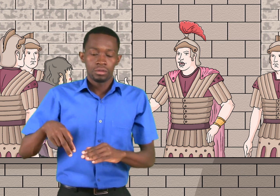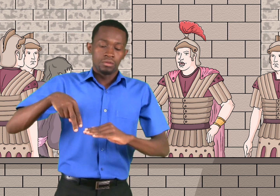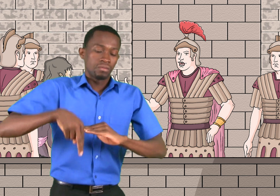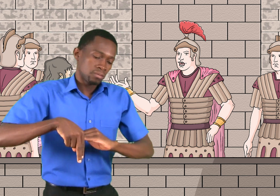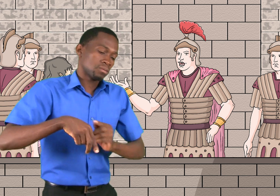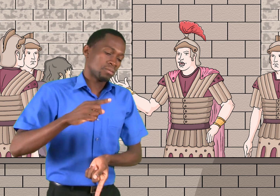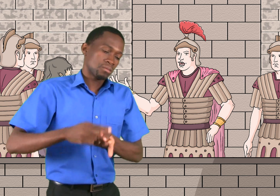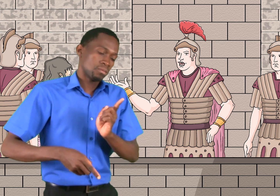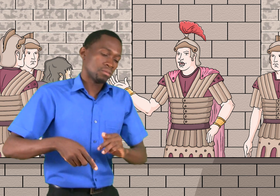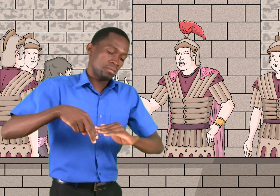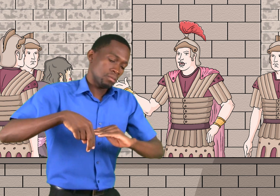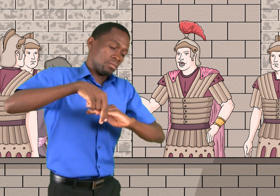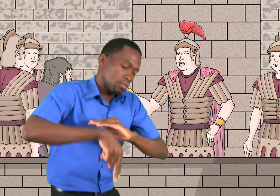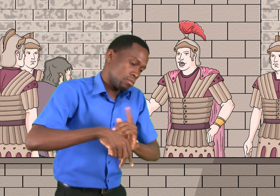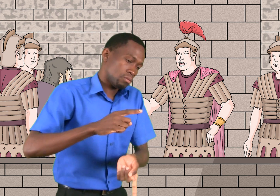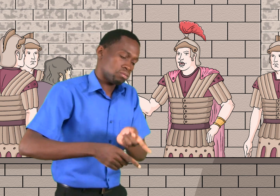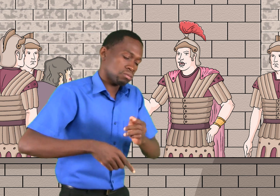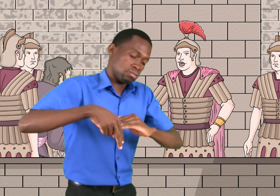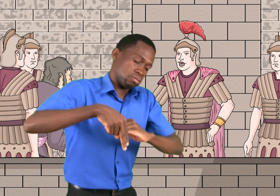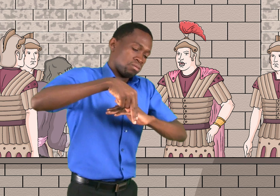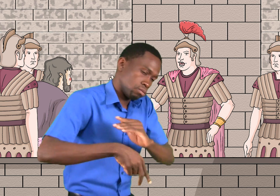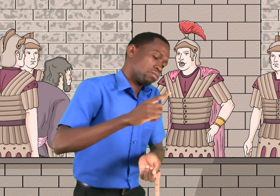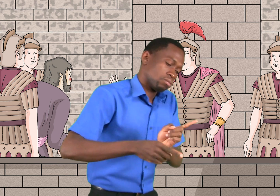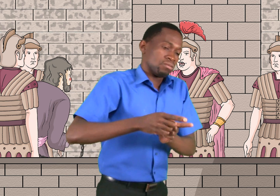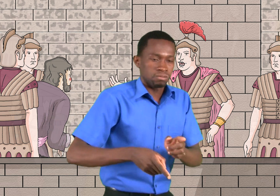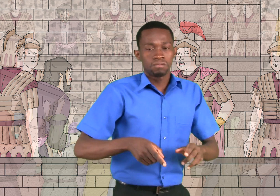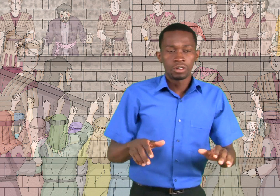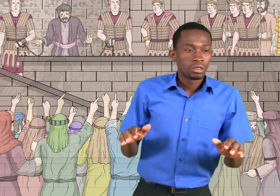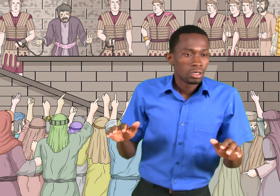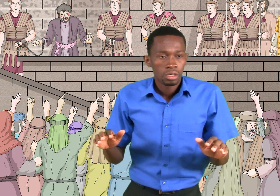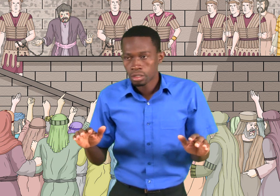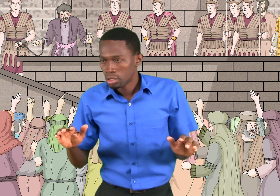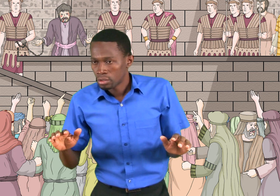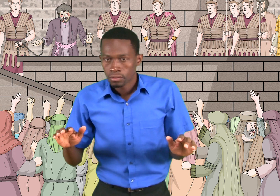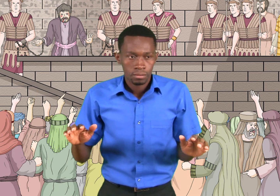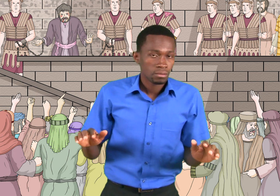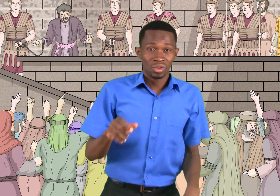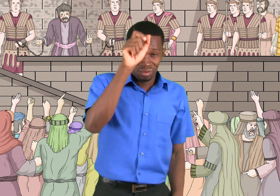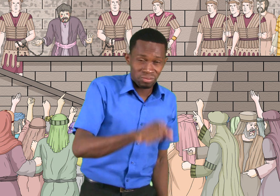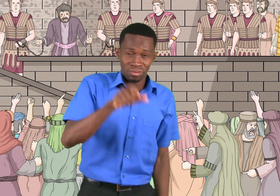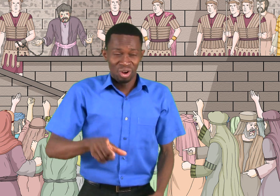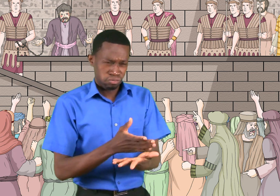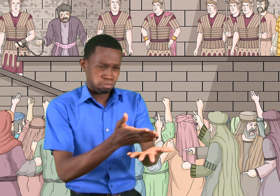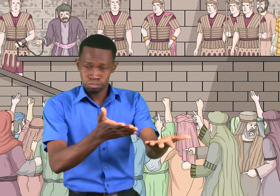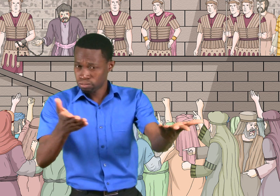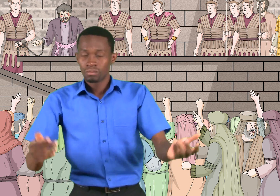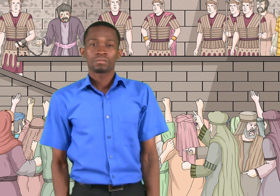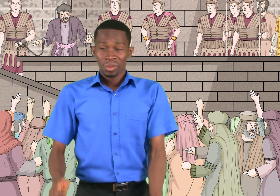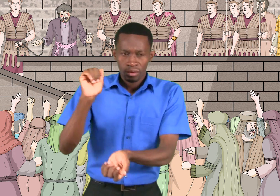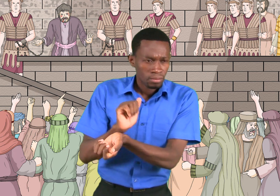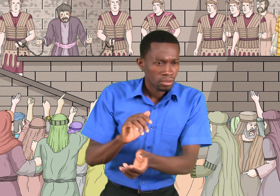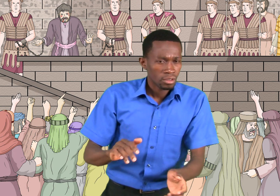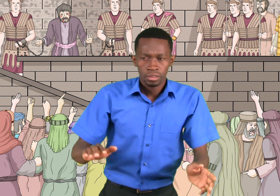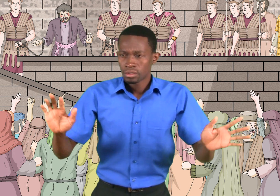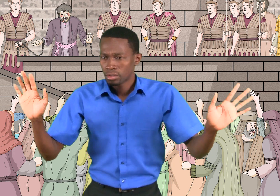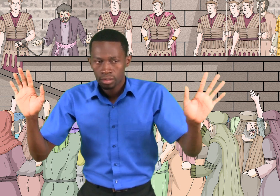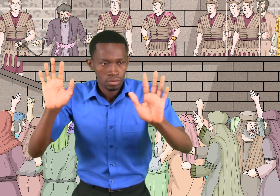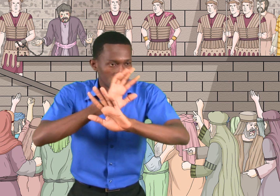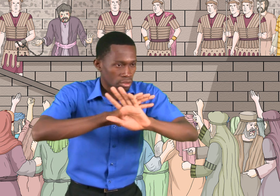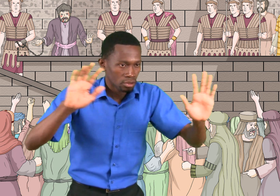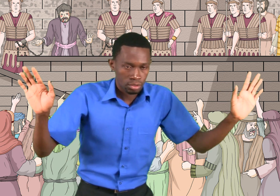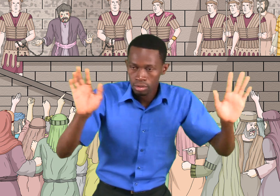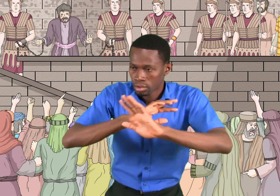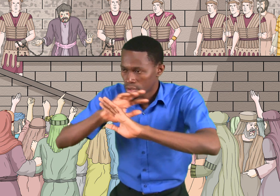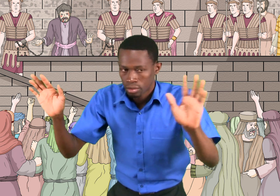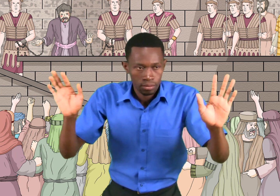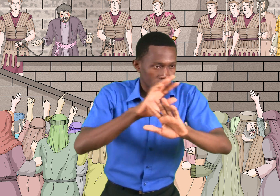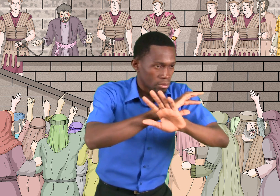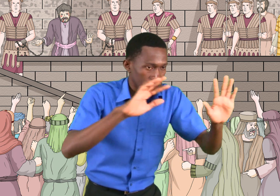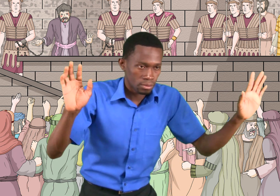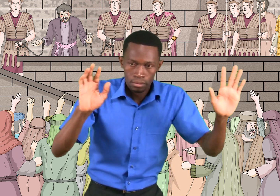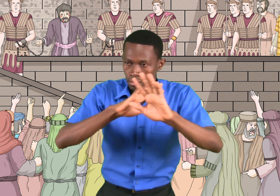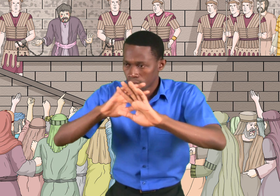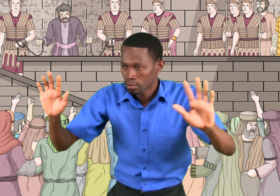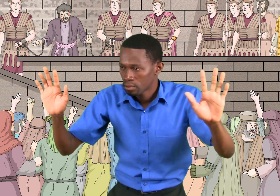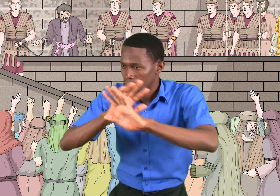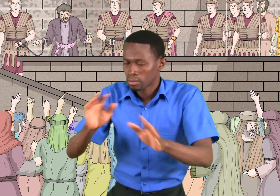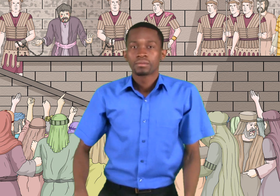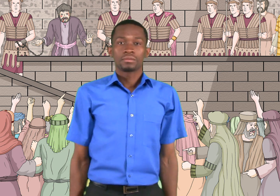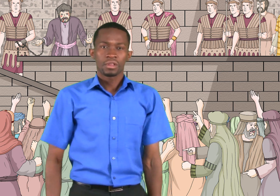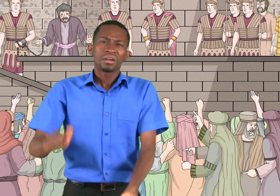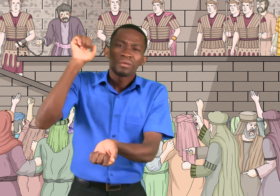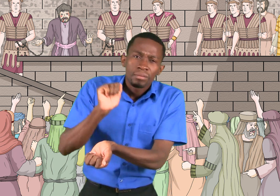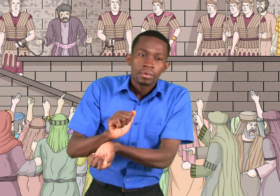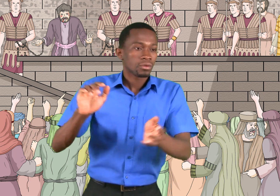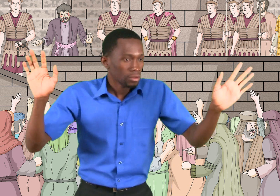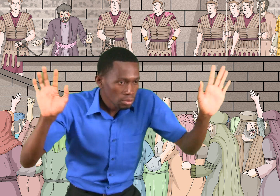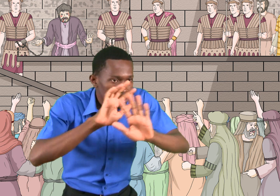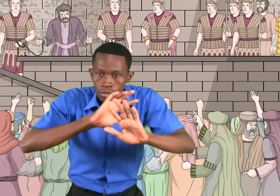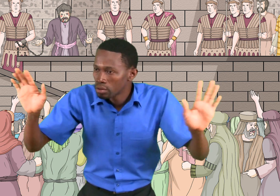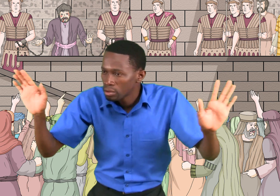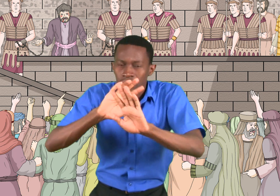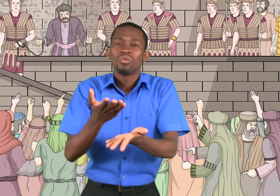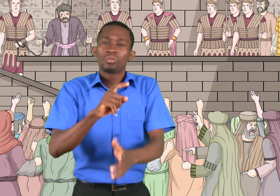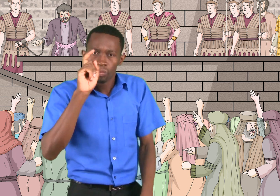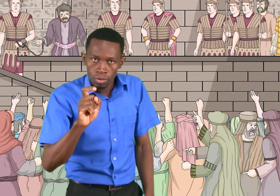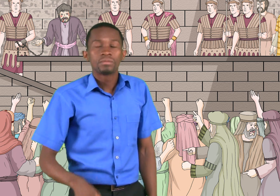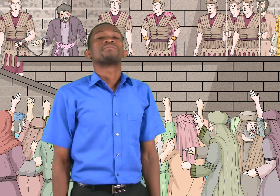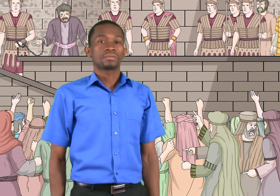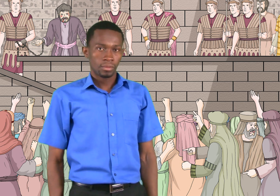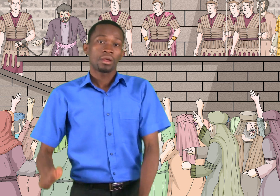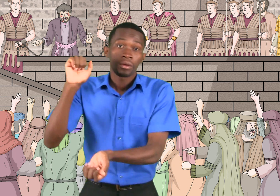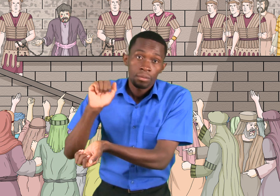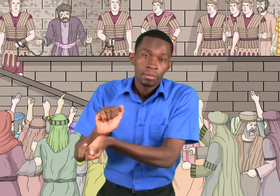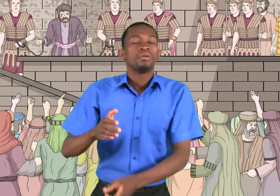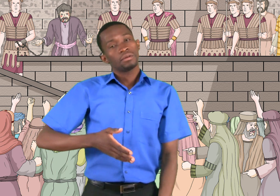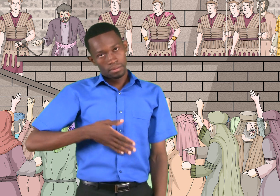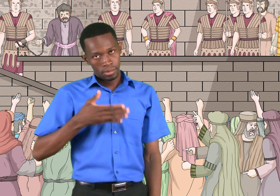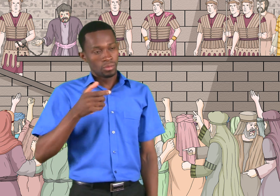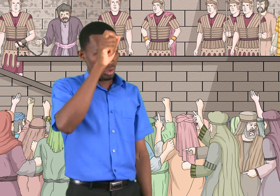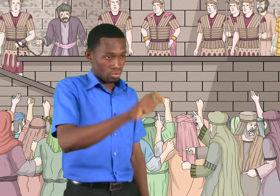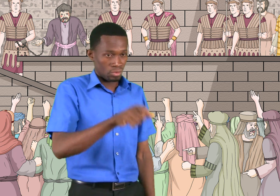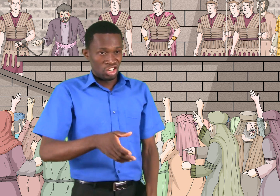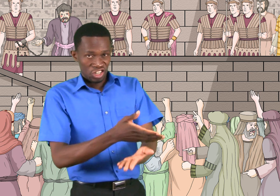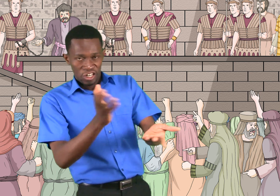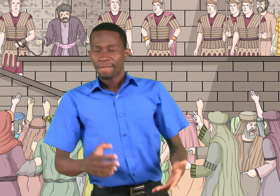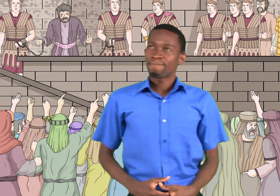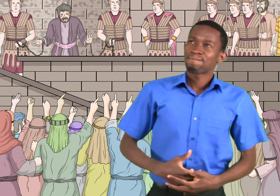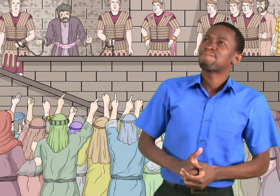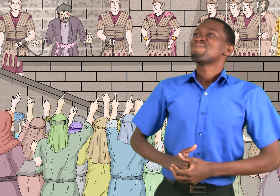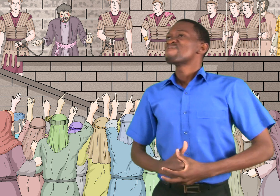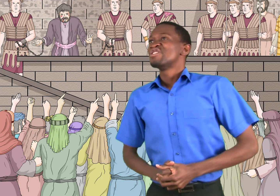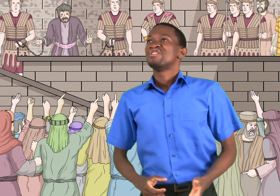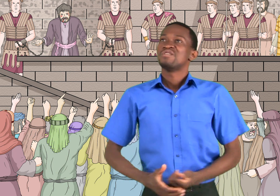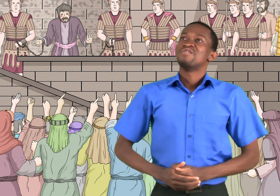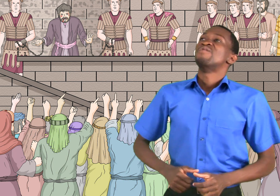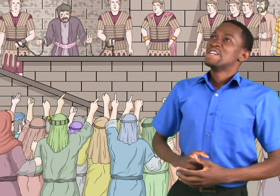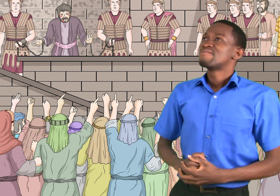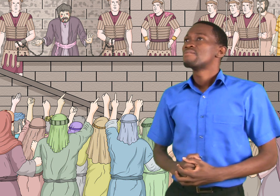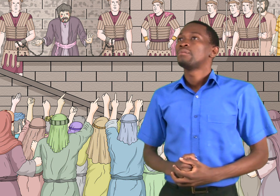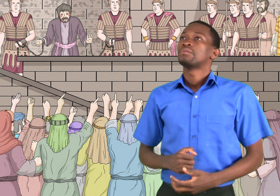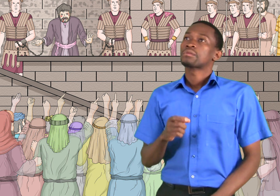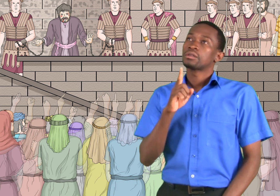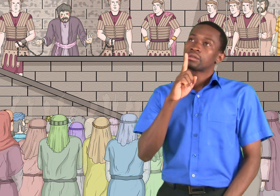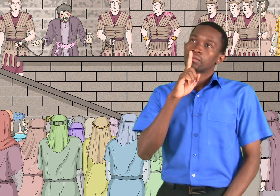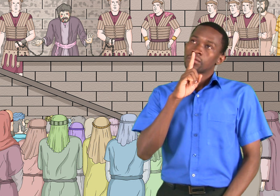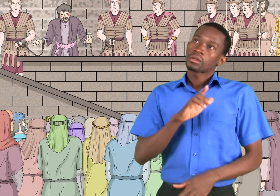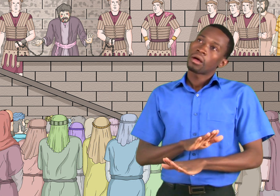Having received permission, Paul stood on the steps and motioned to the crowd.